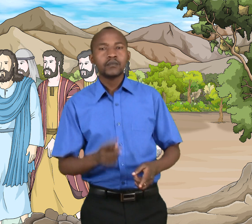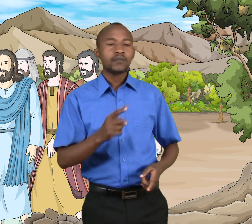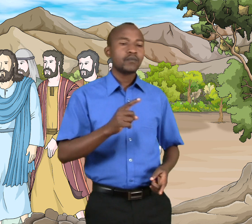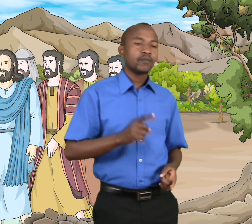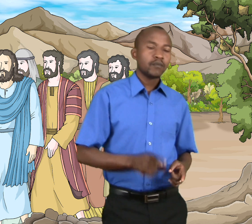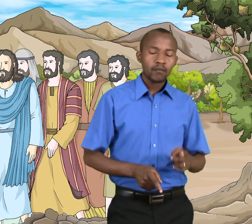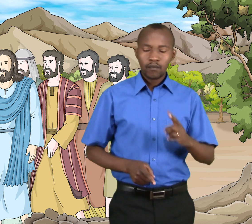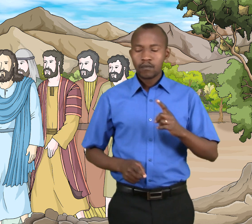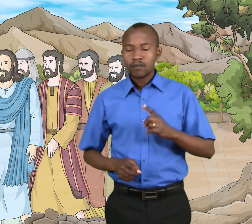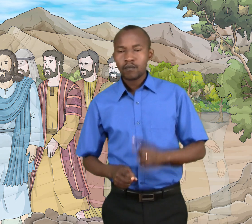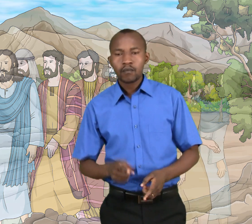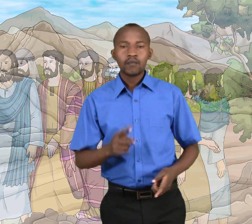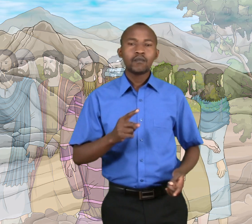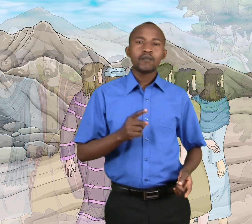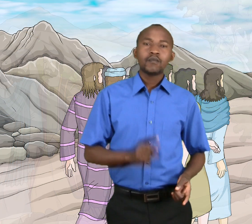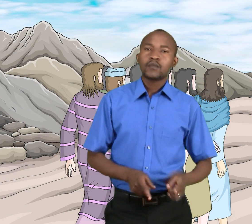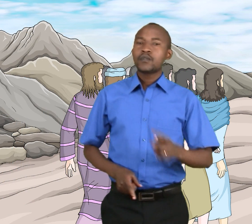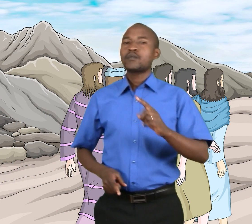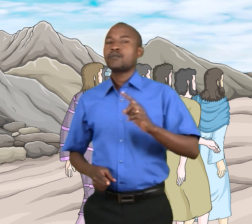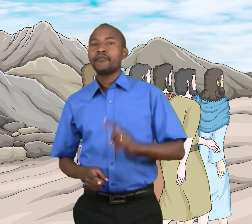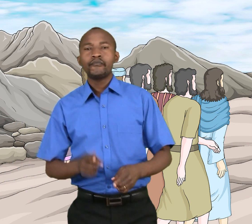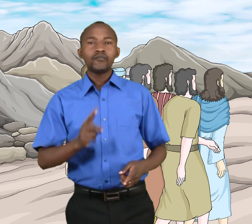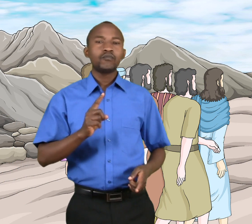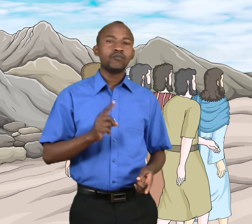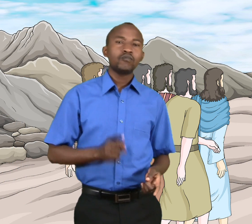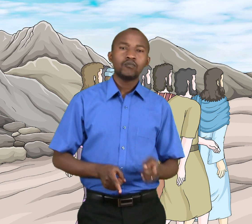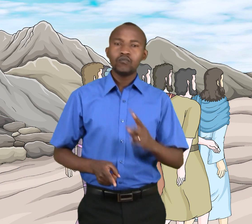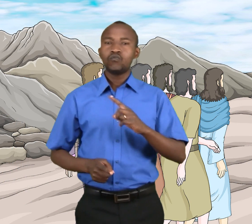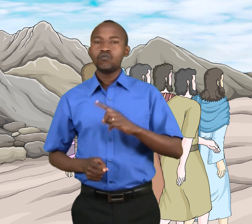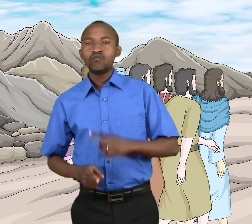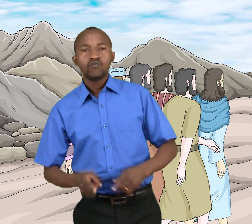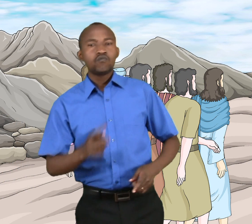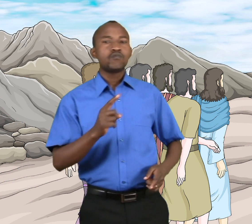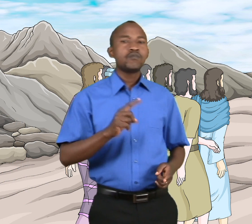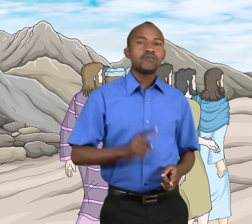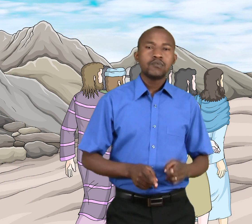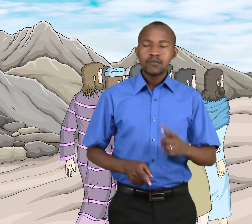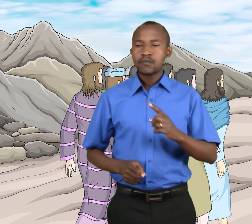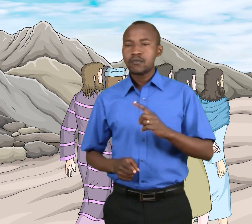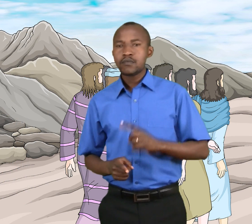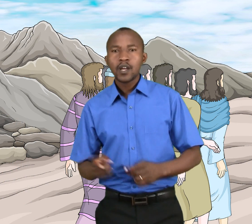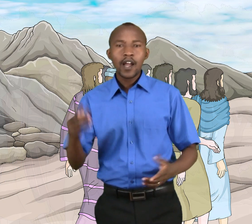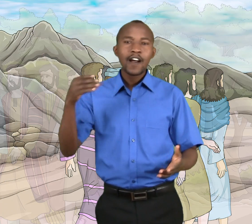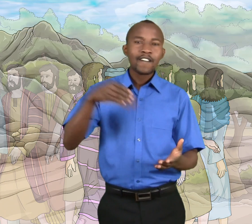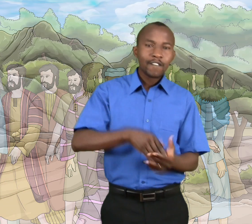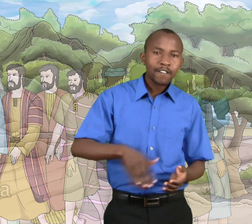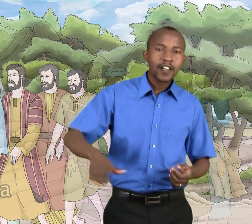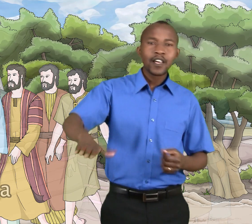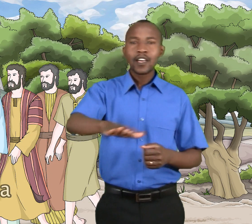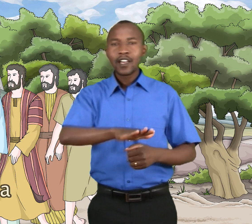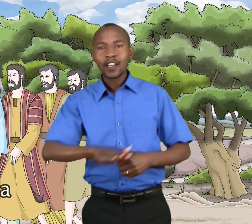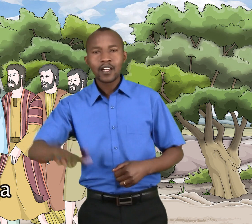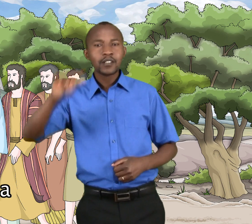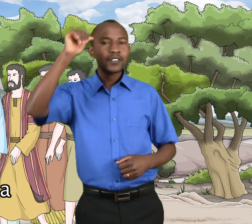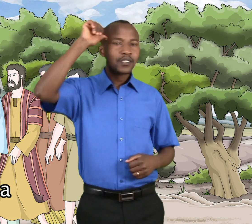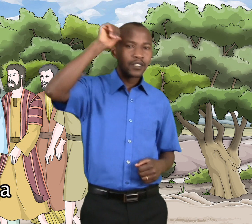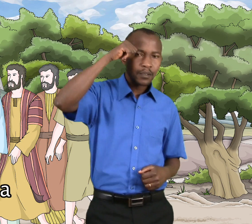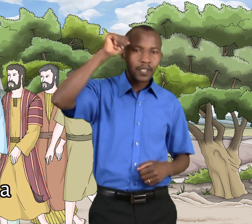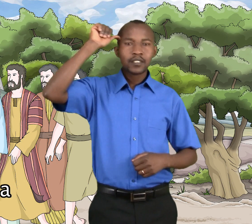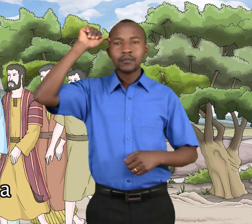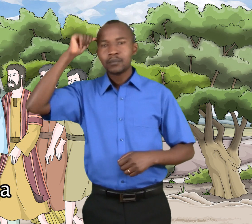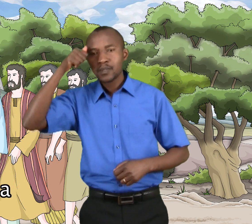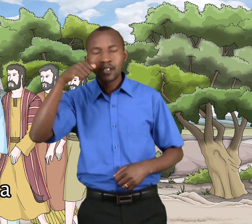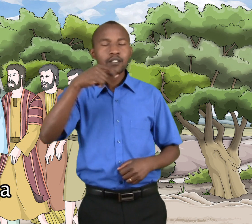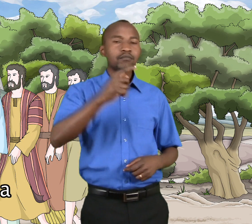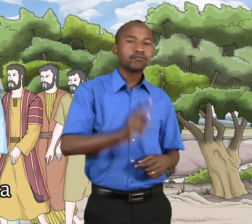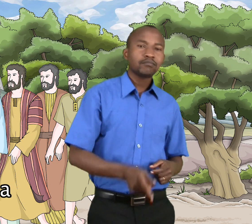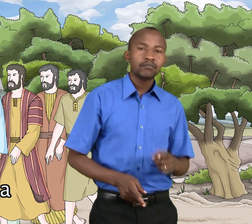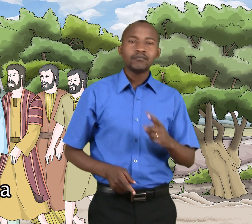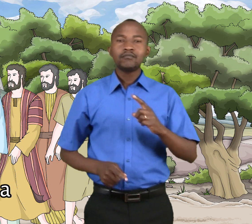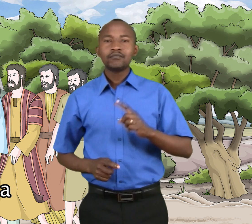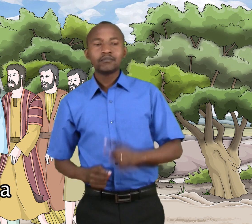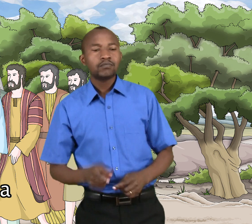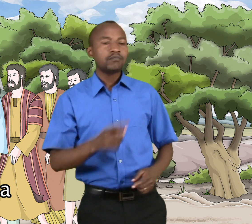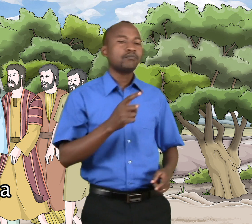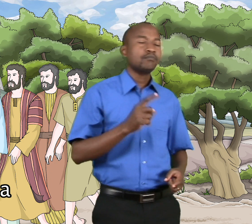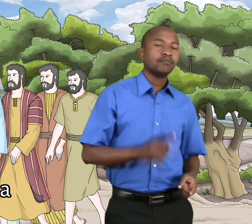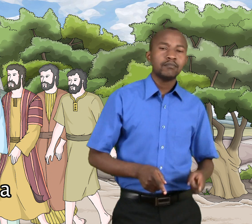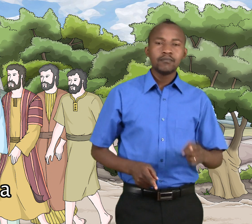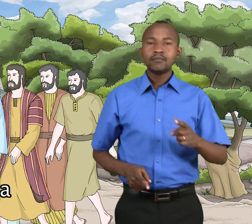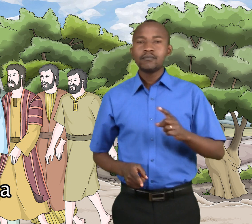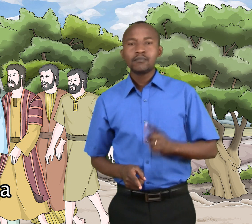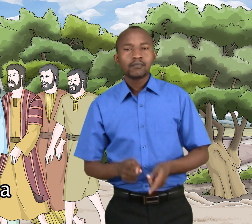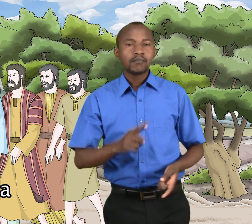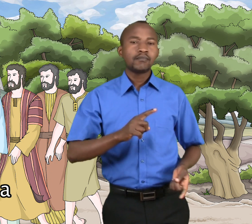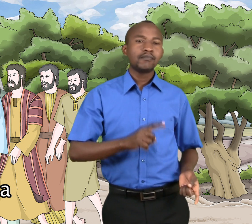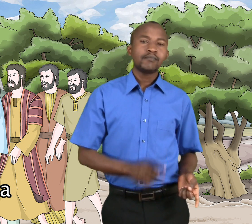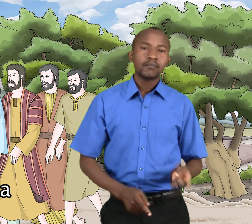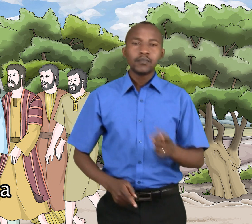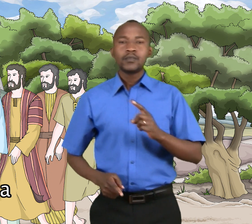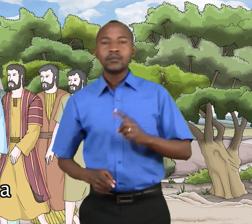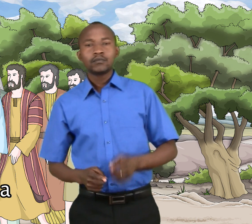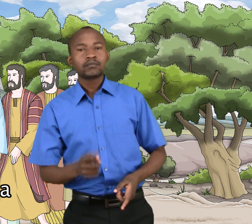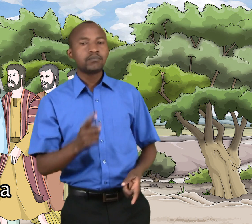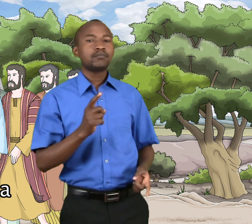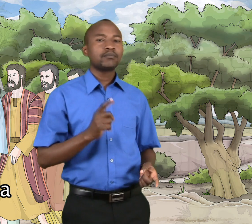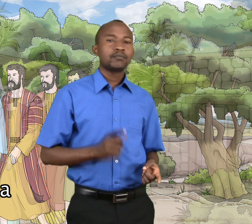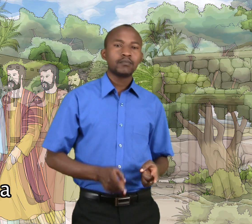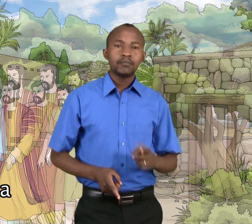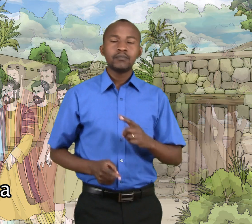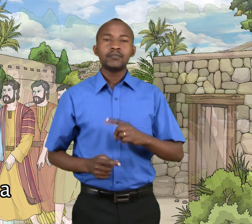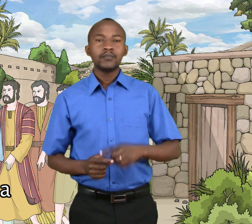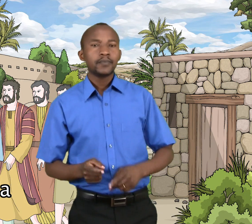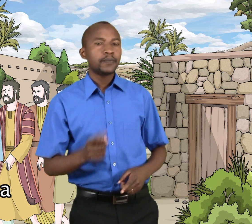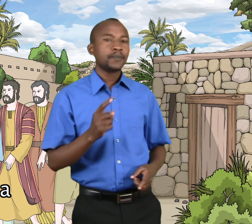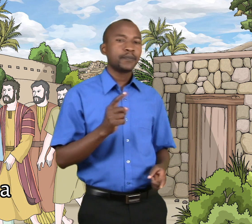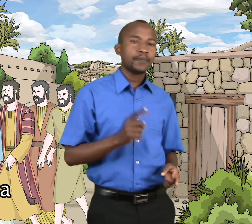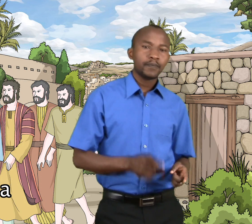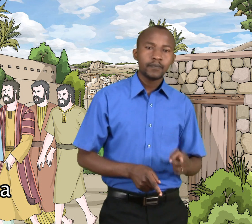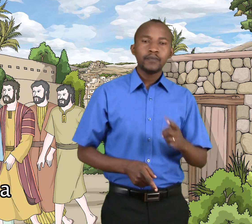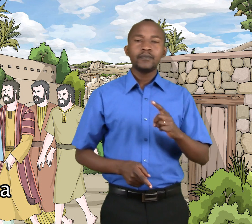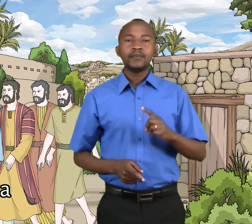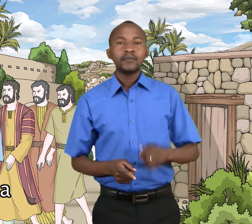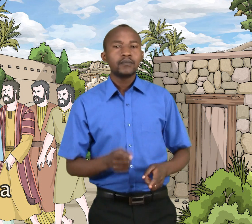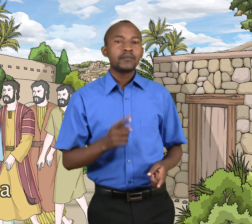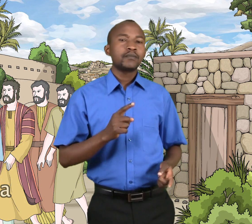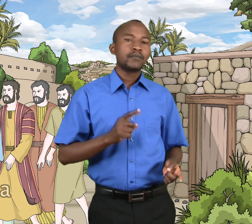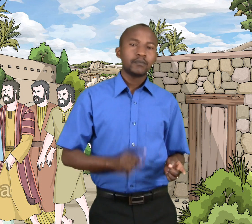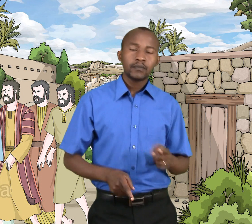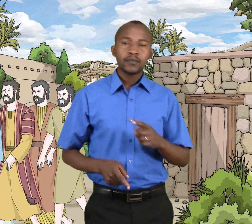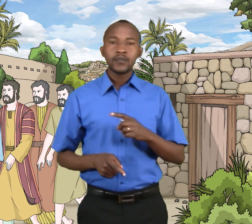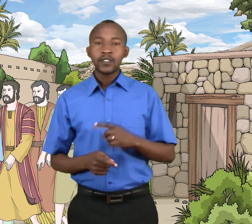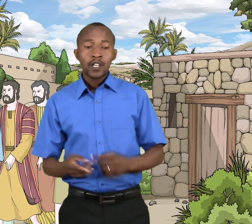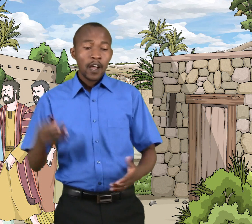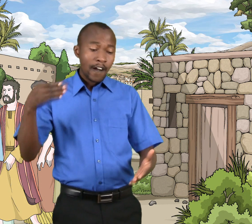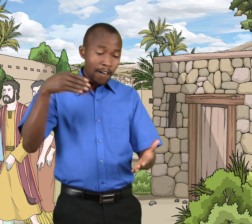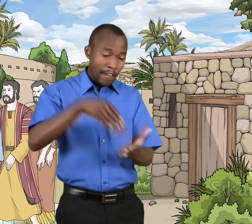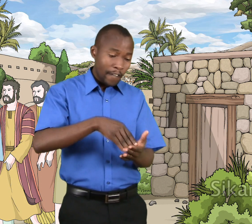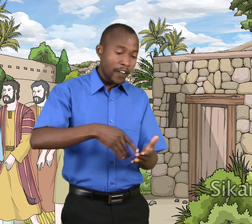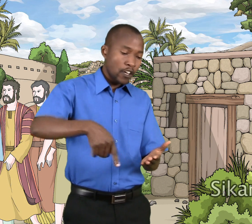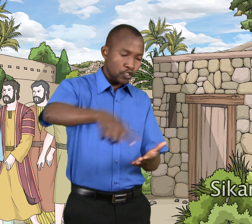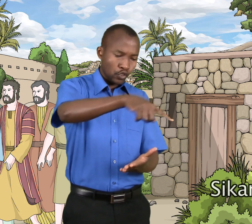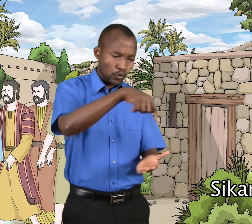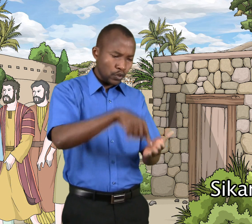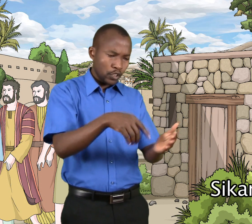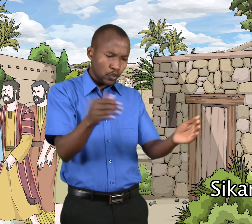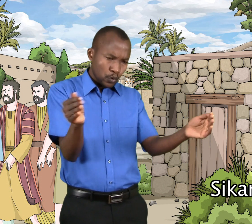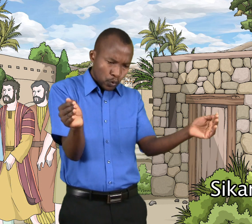Now He had to pass through Samaria.